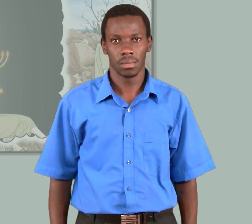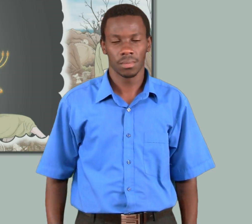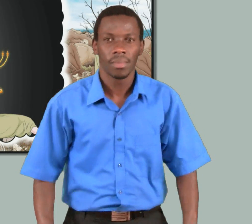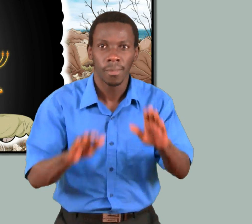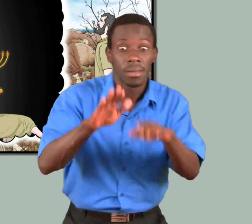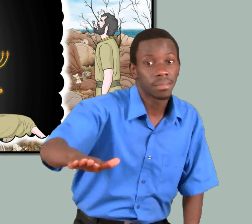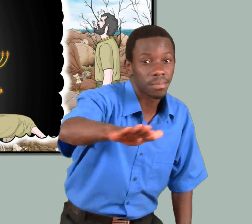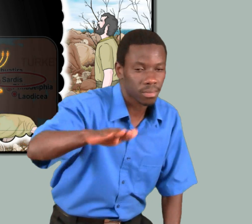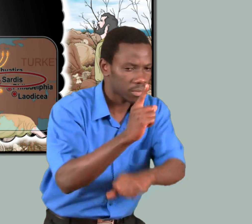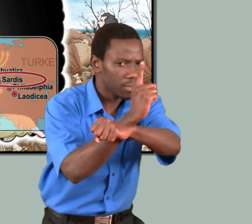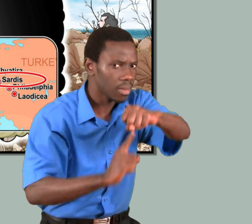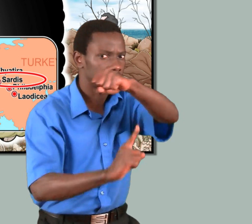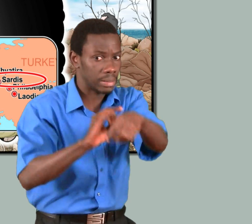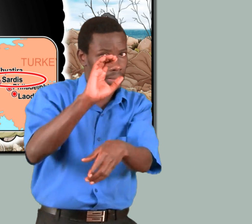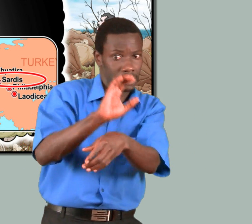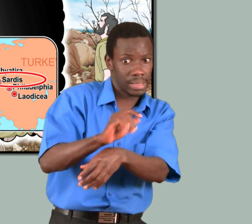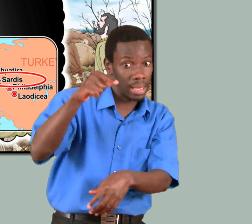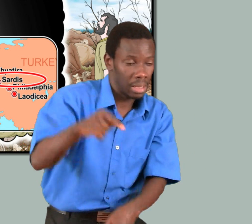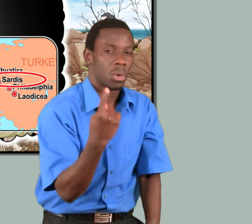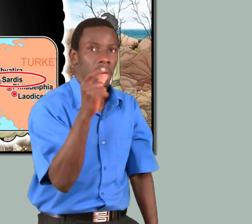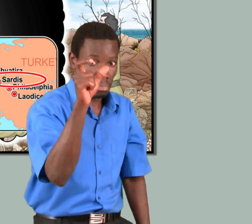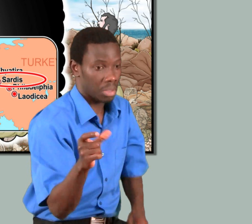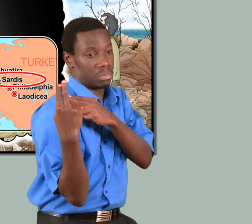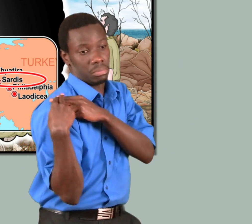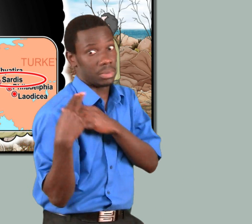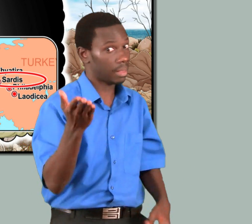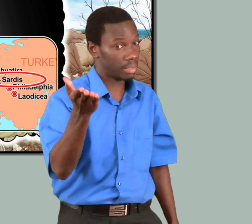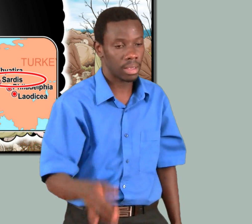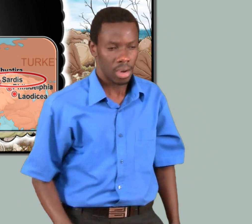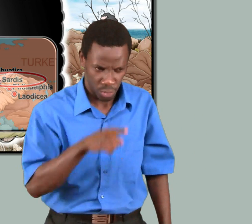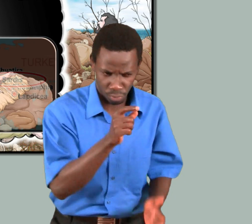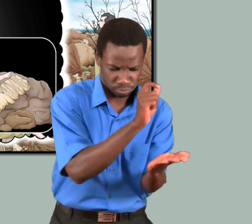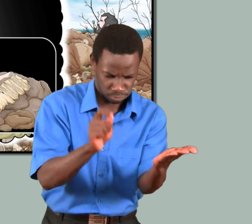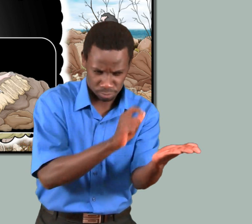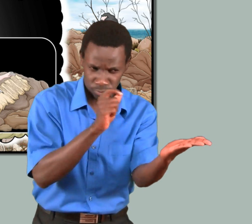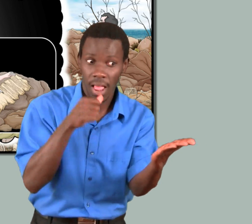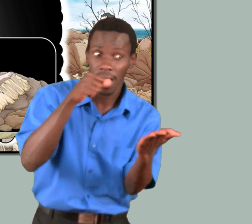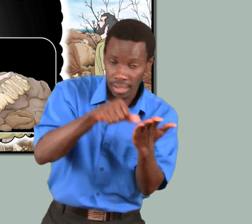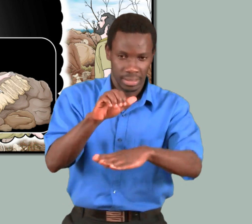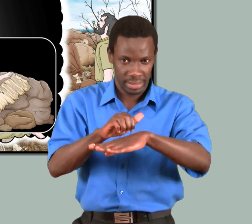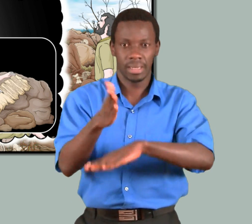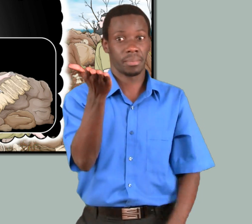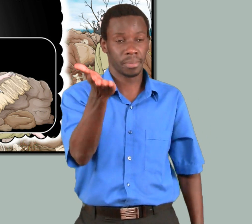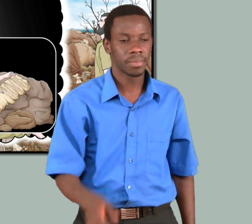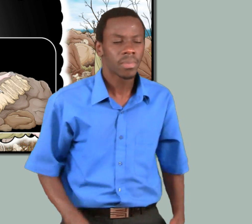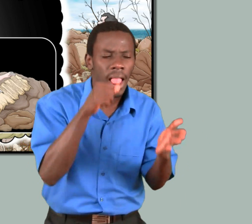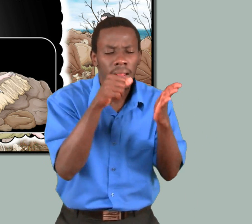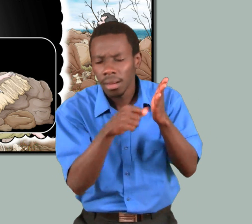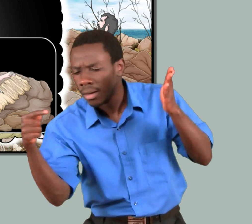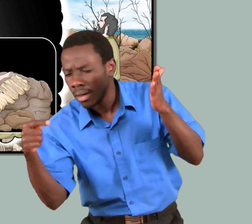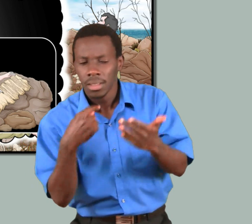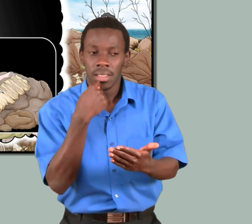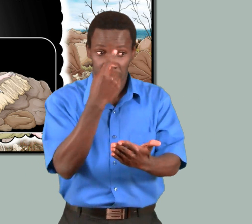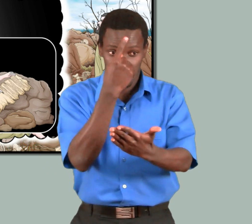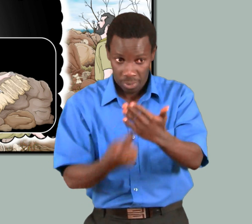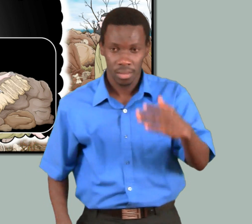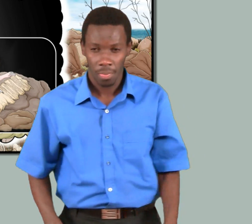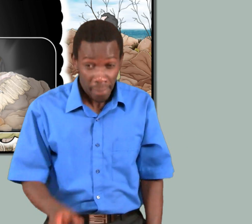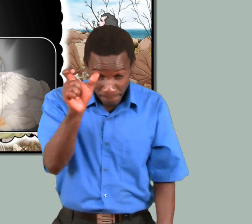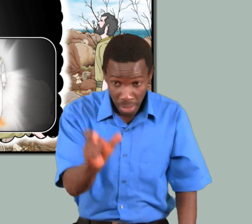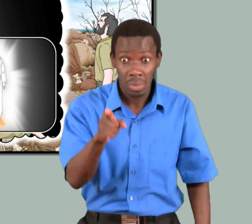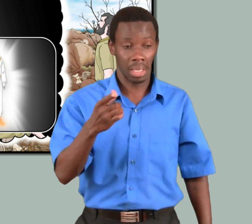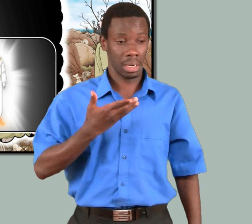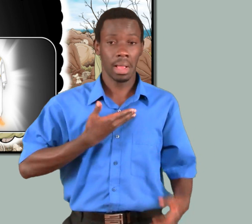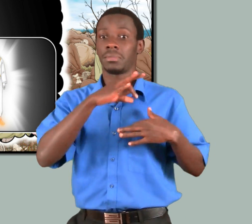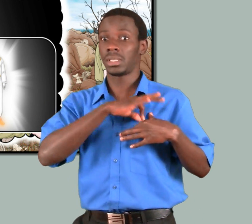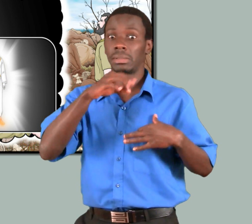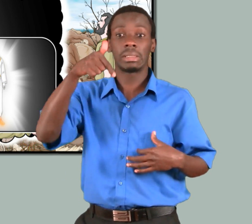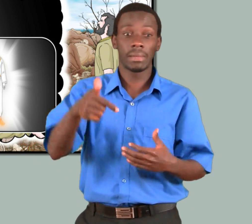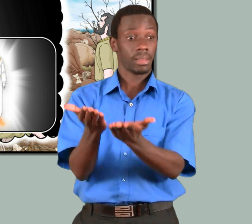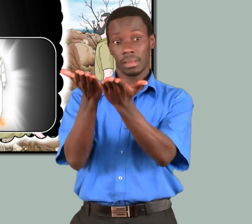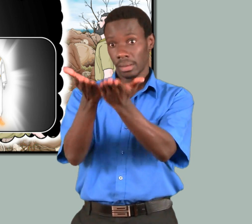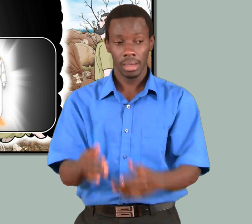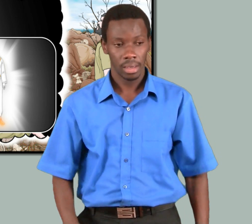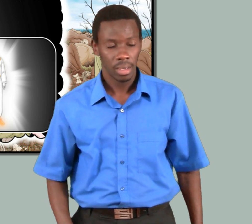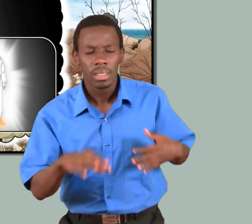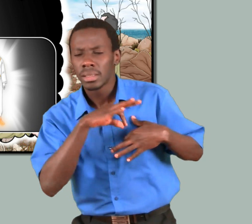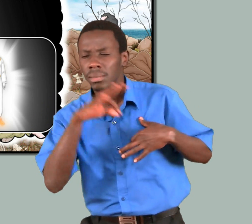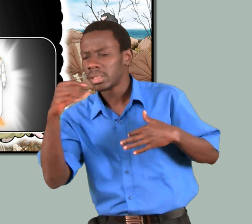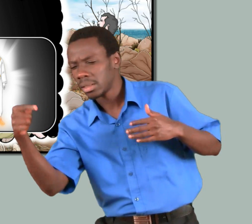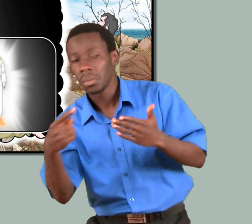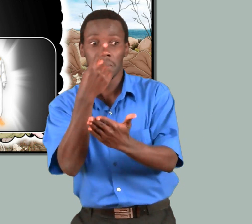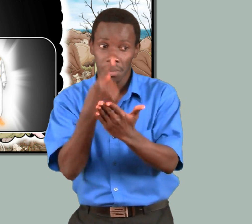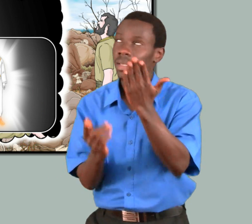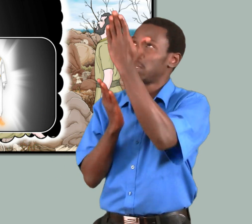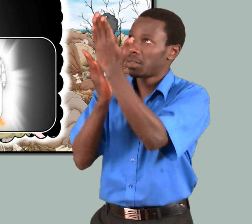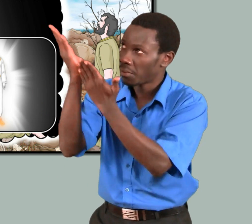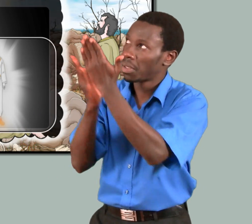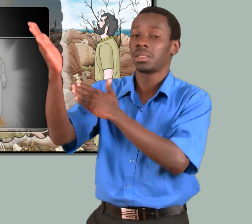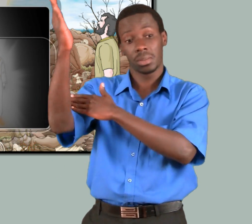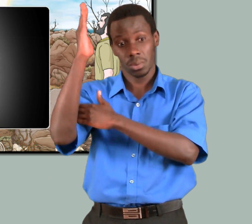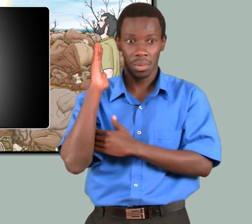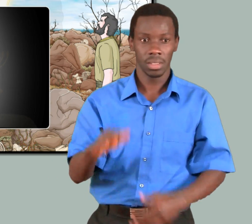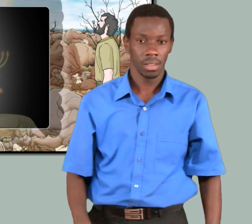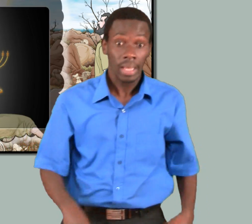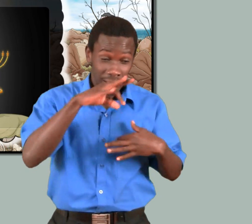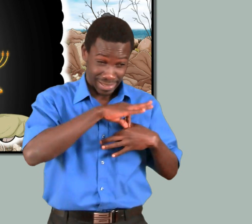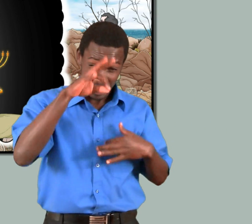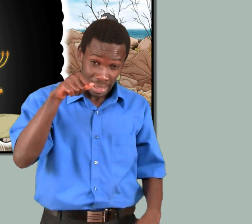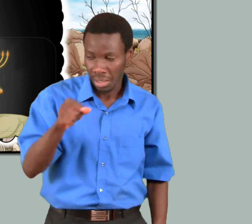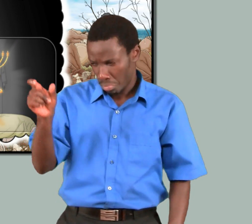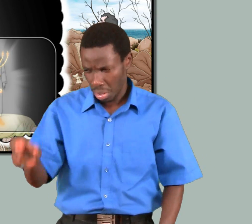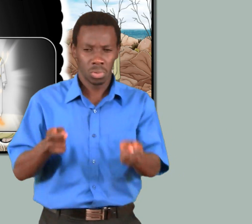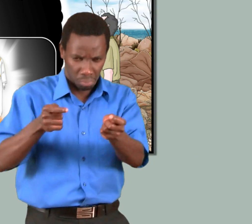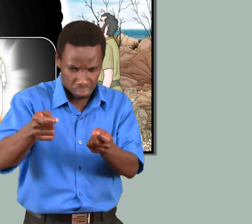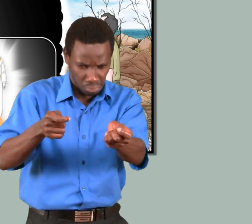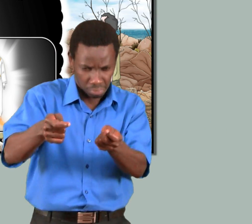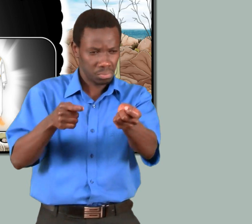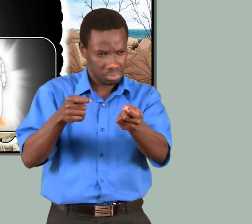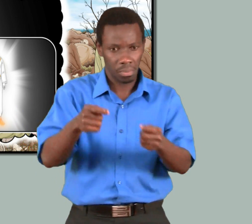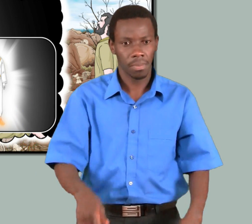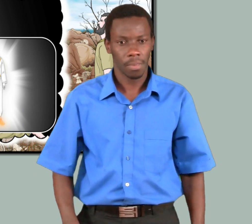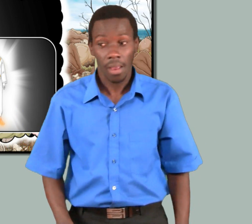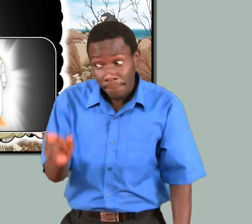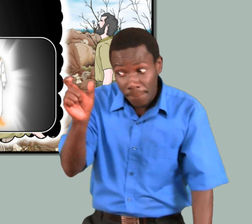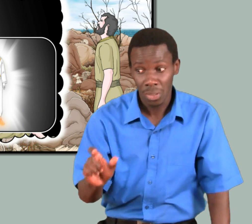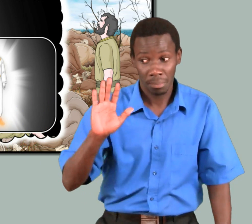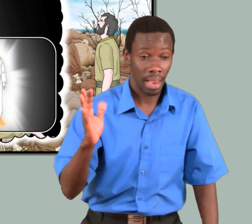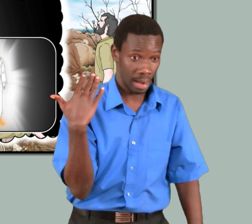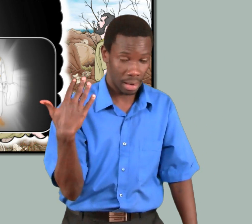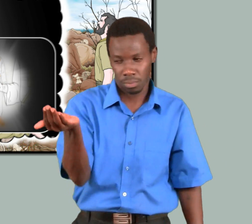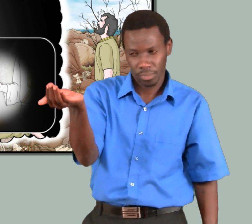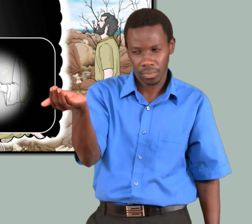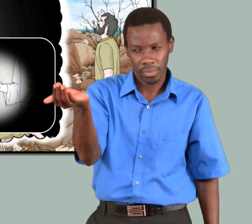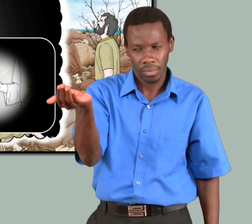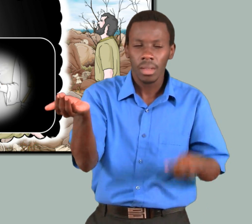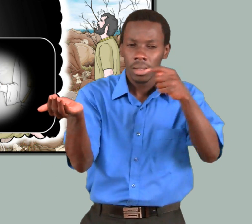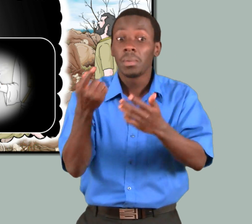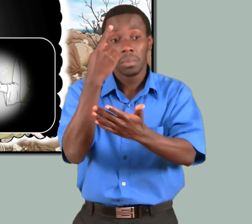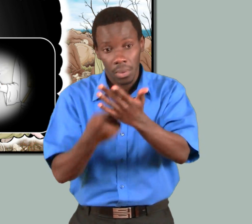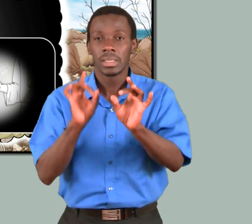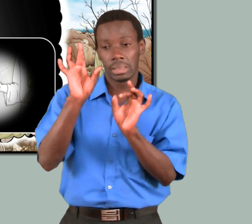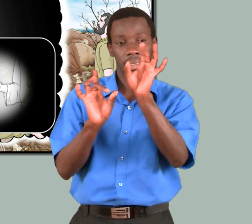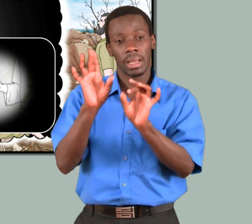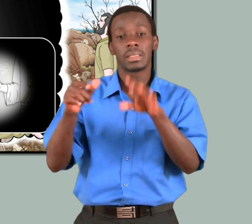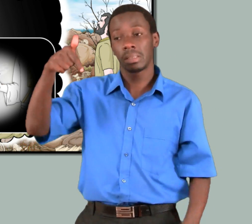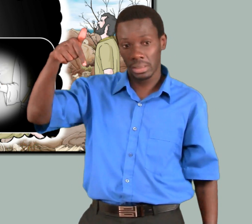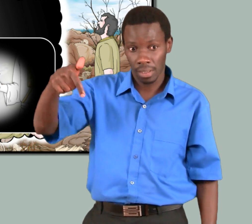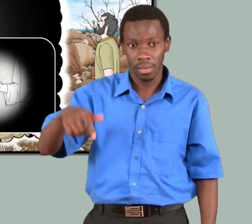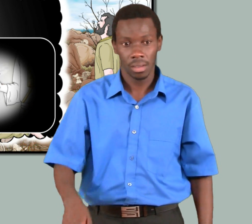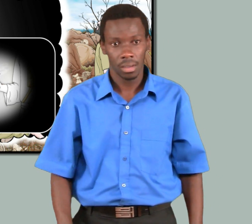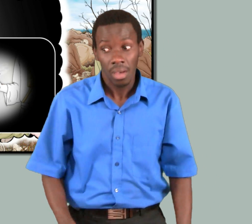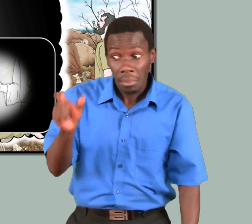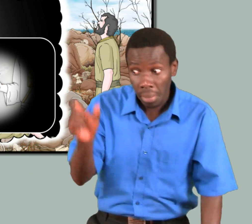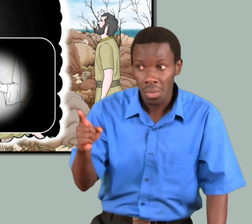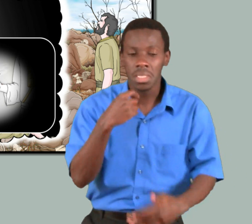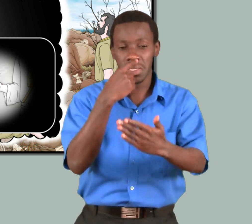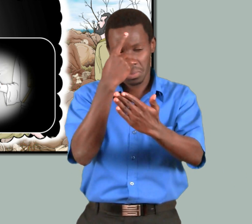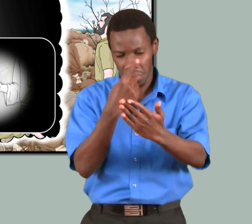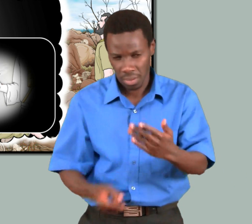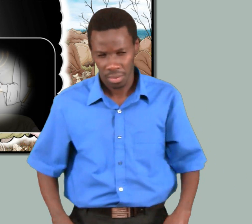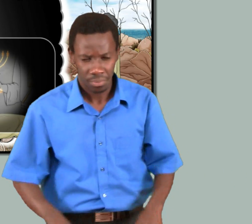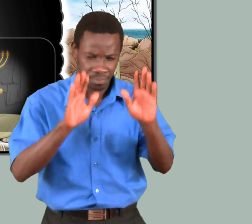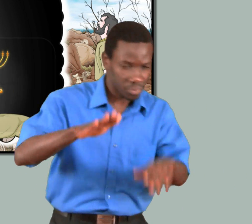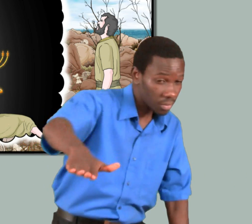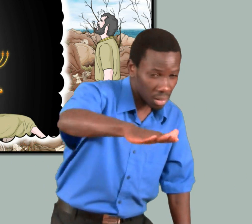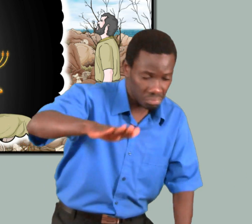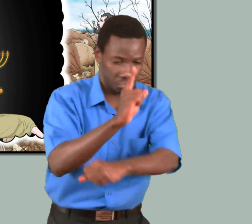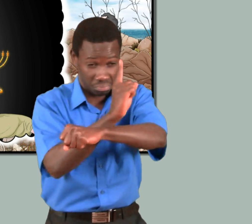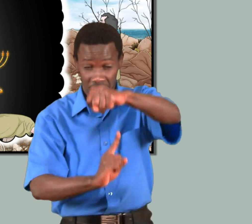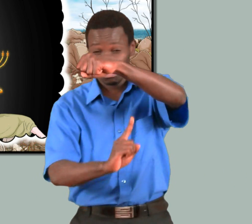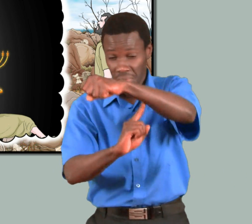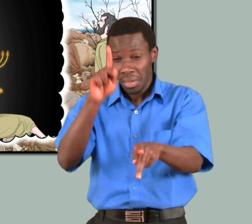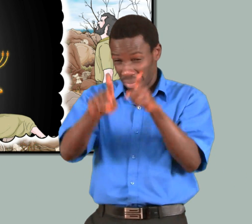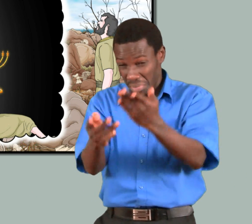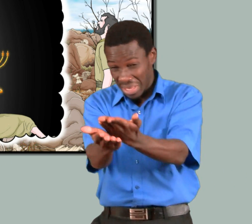“To the angel of the church in Sardis write: These are the words of the One who holds the seven Spirits of God and the seven stars. I know your deeds;